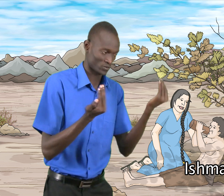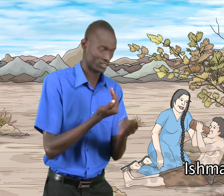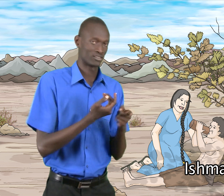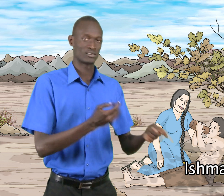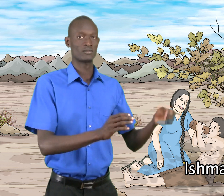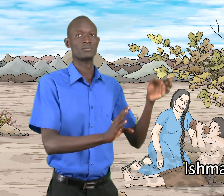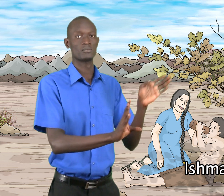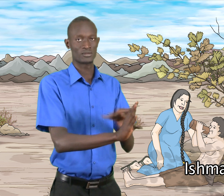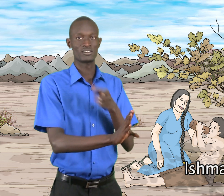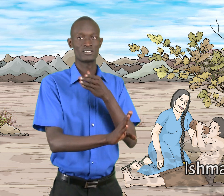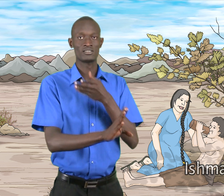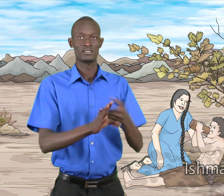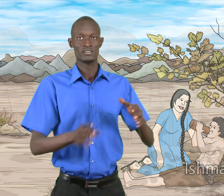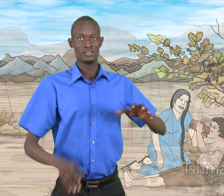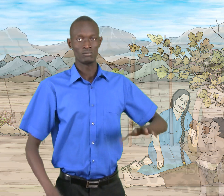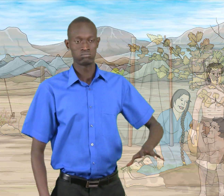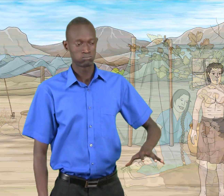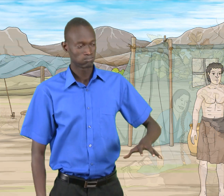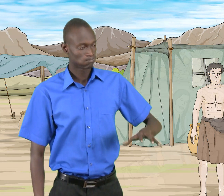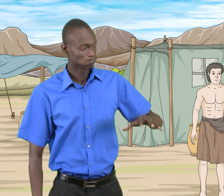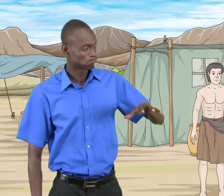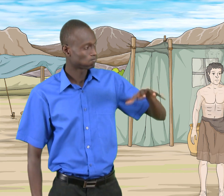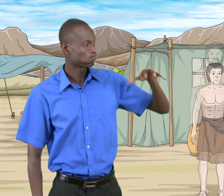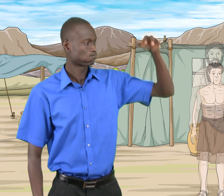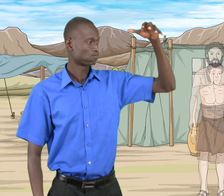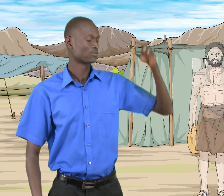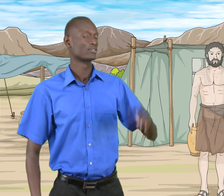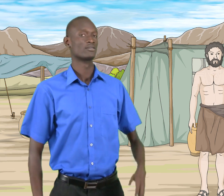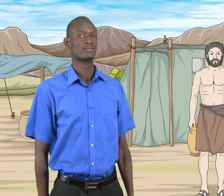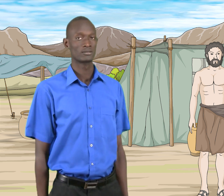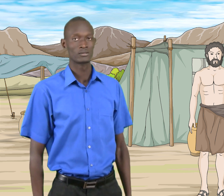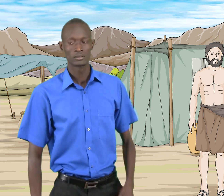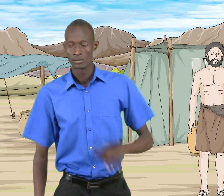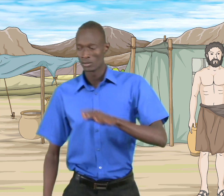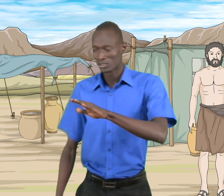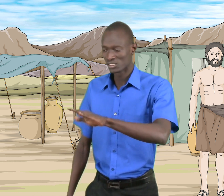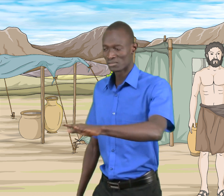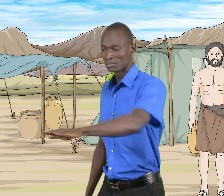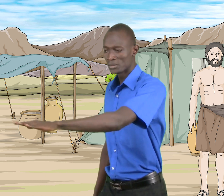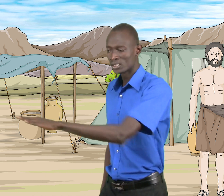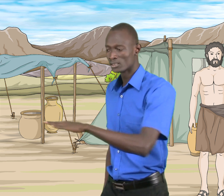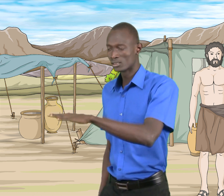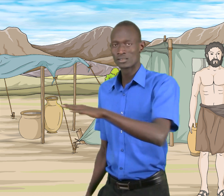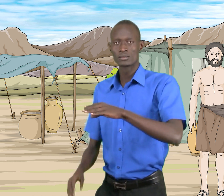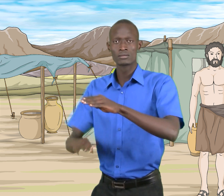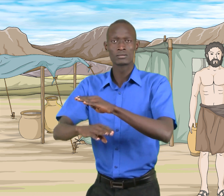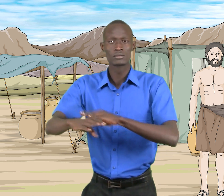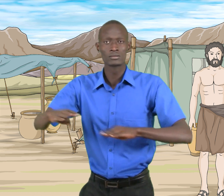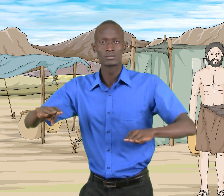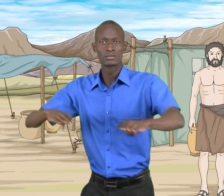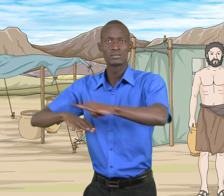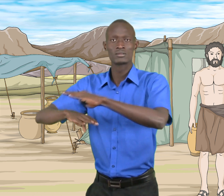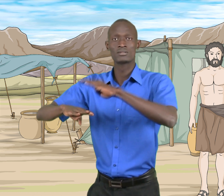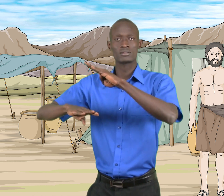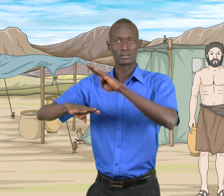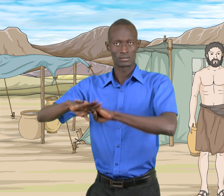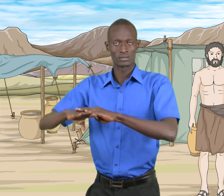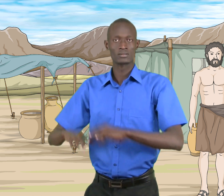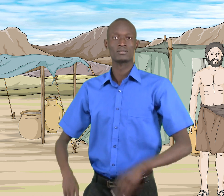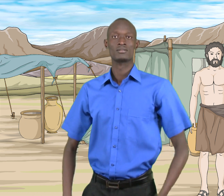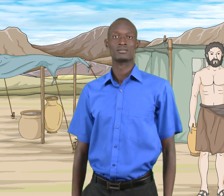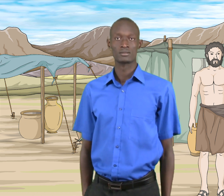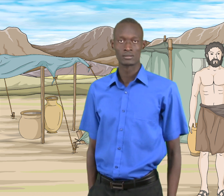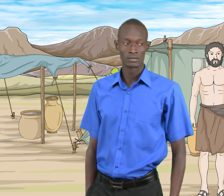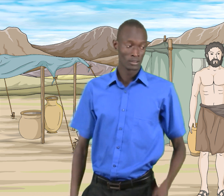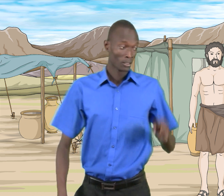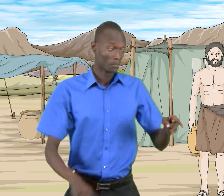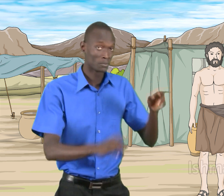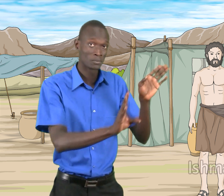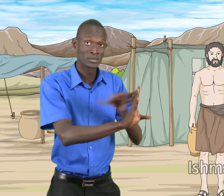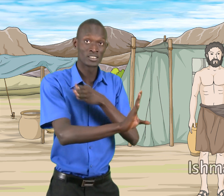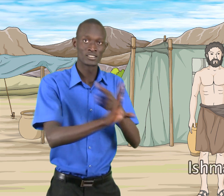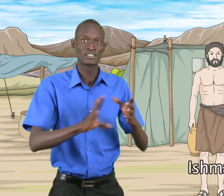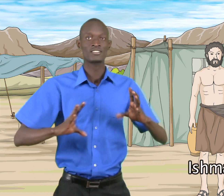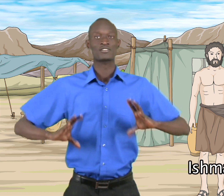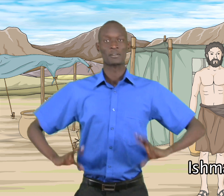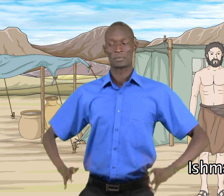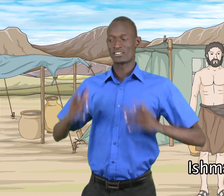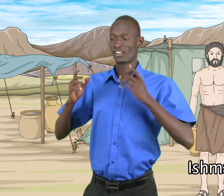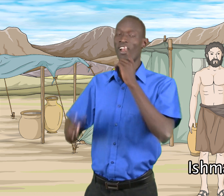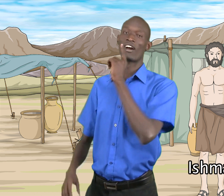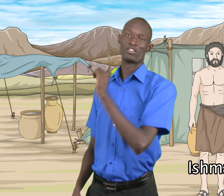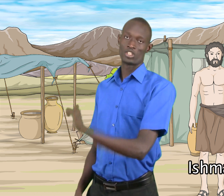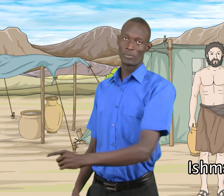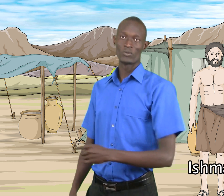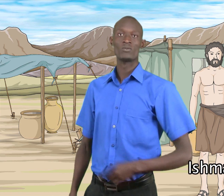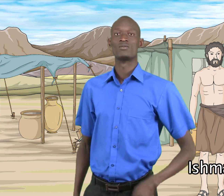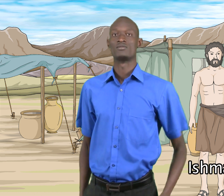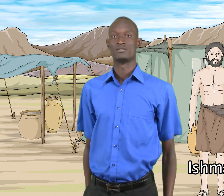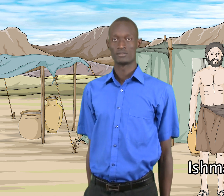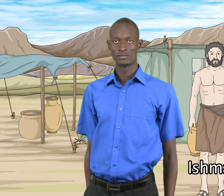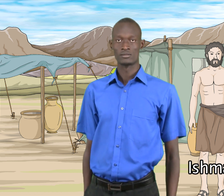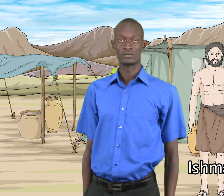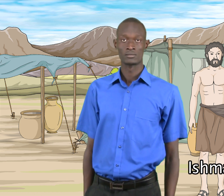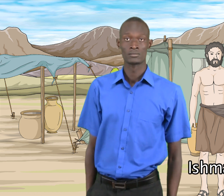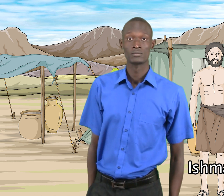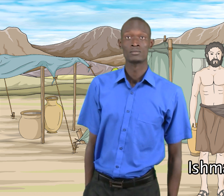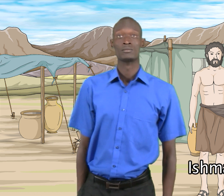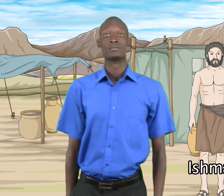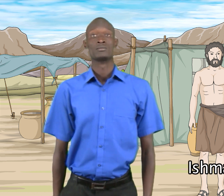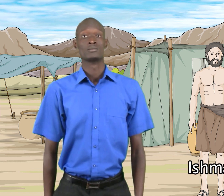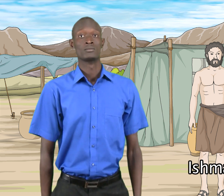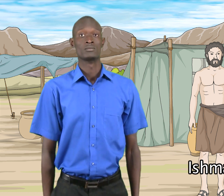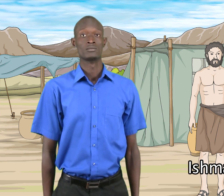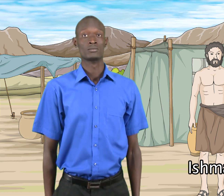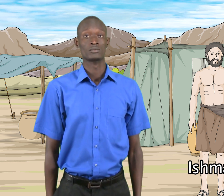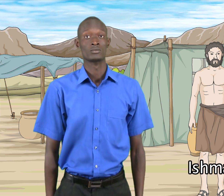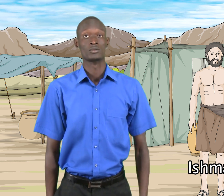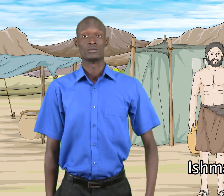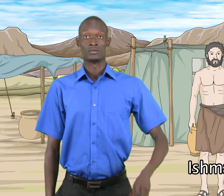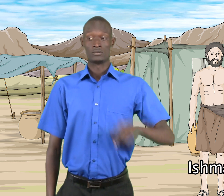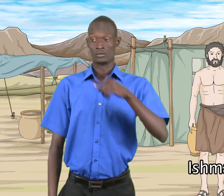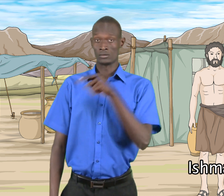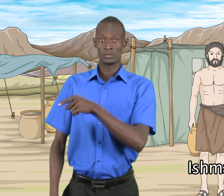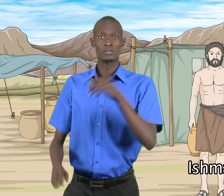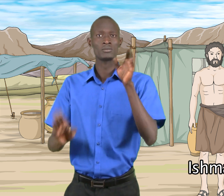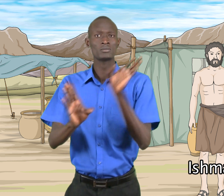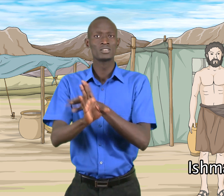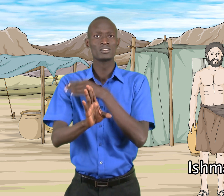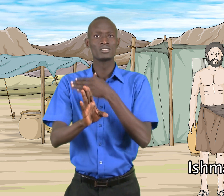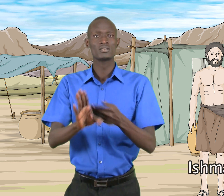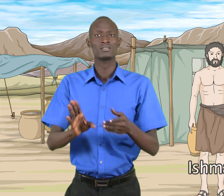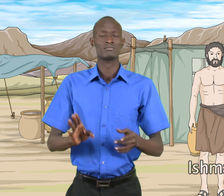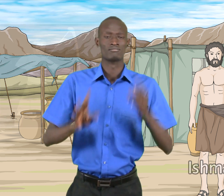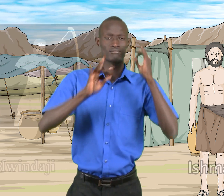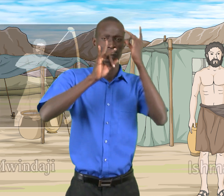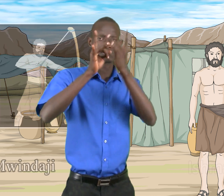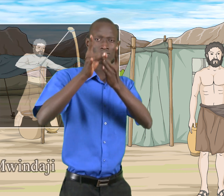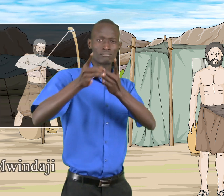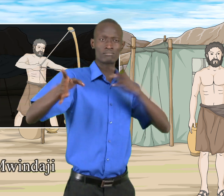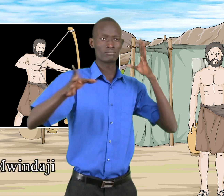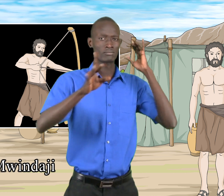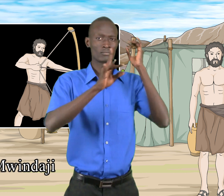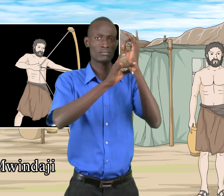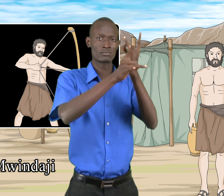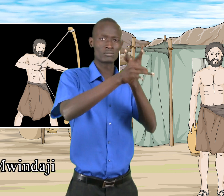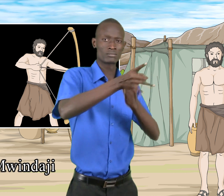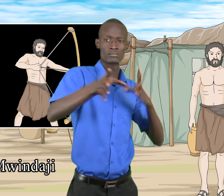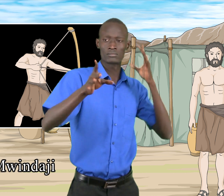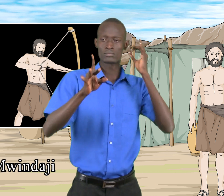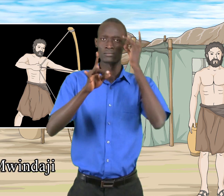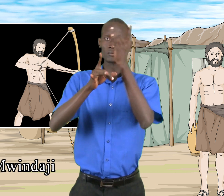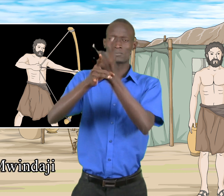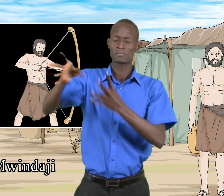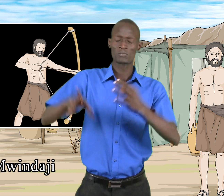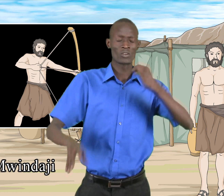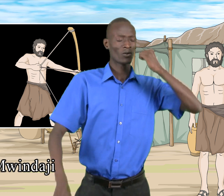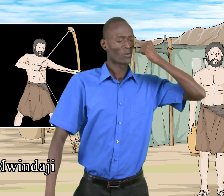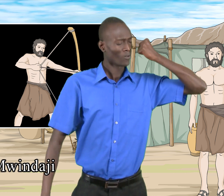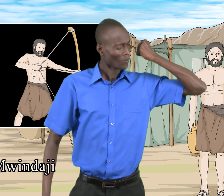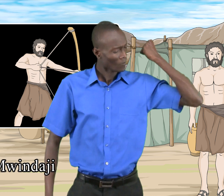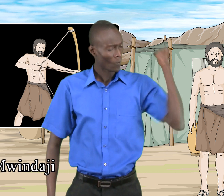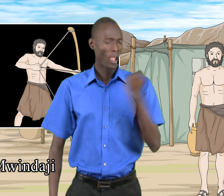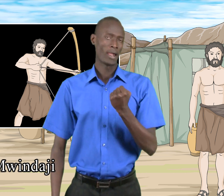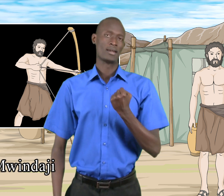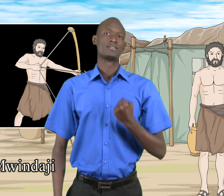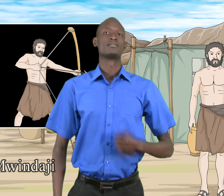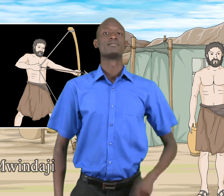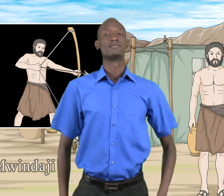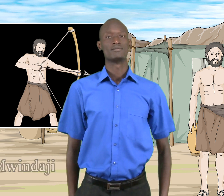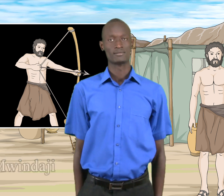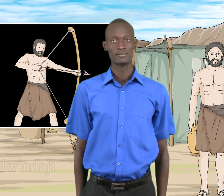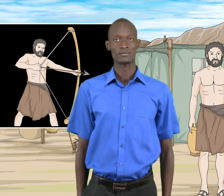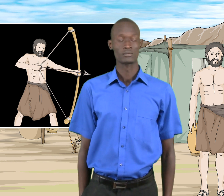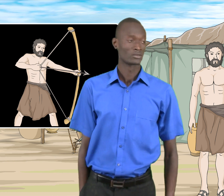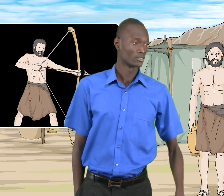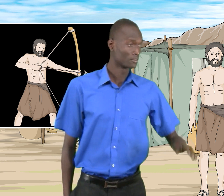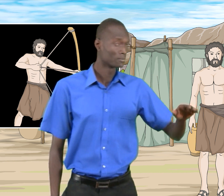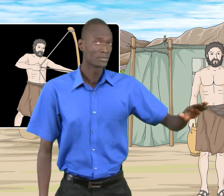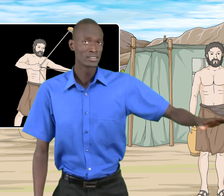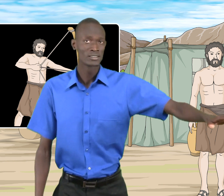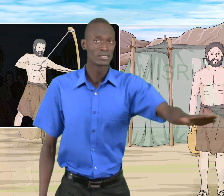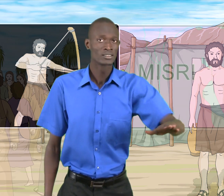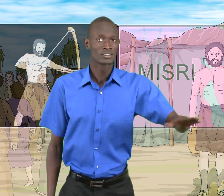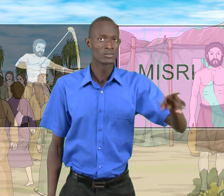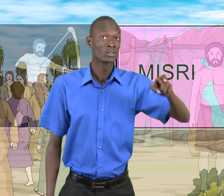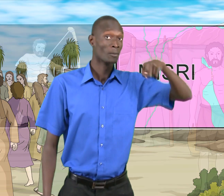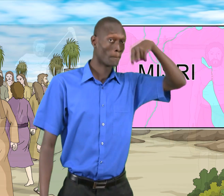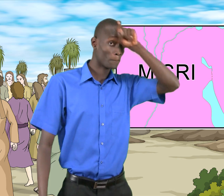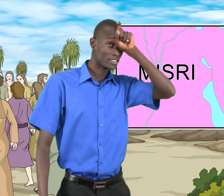And God was with the boy, and he grew up and settled in the wilderness and became a great archer.